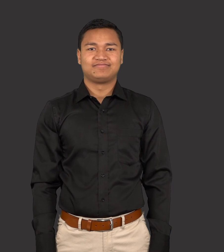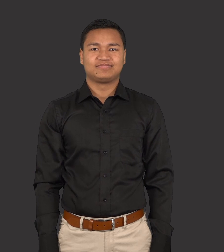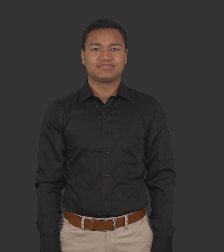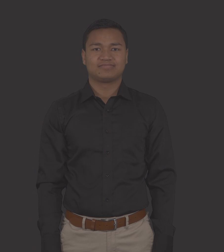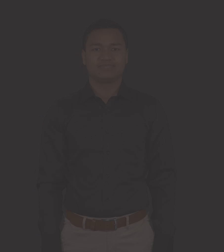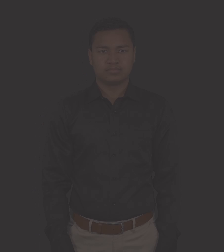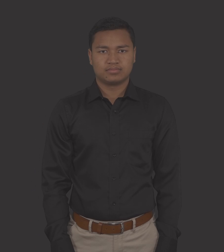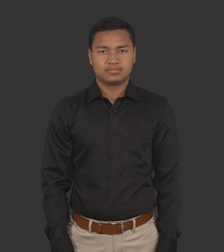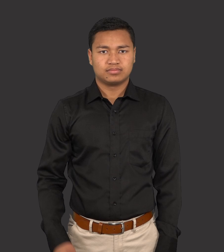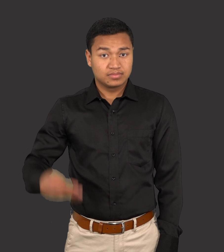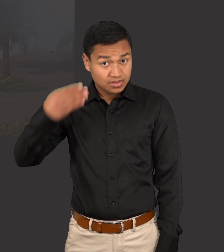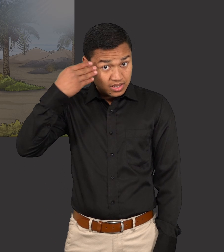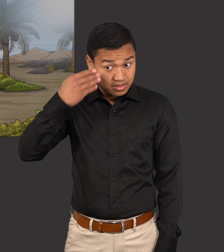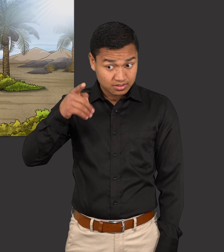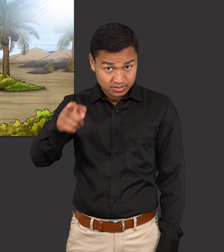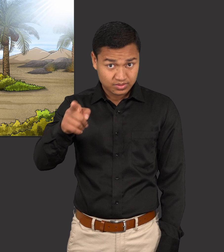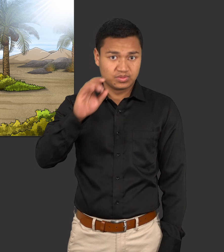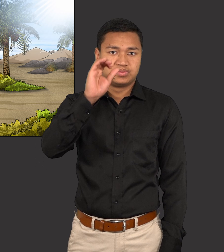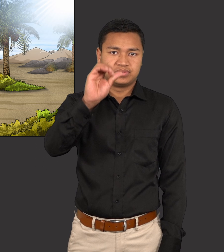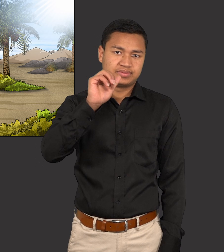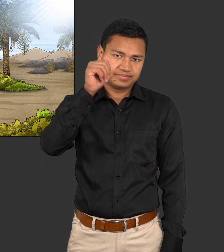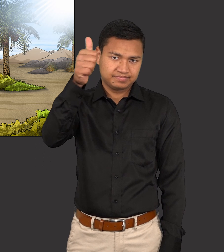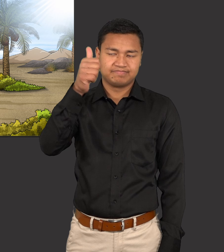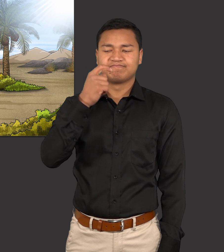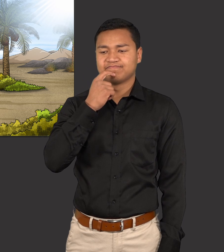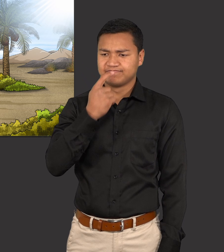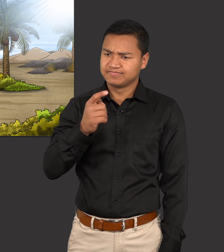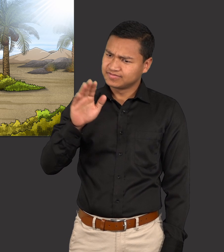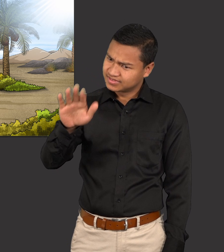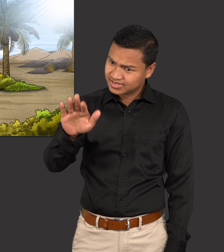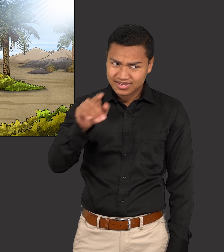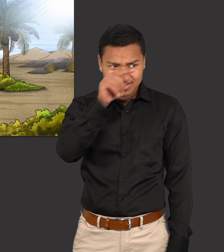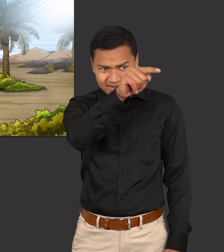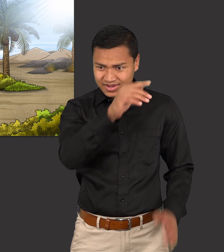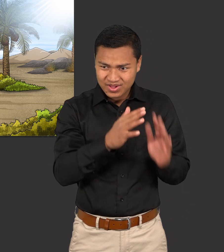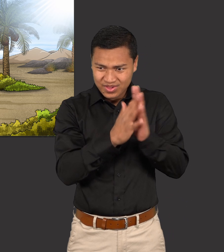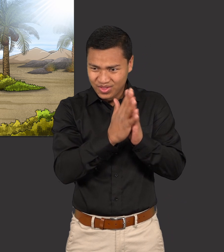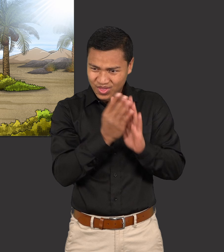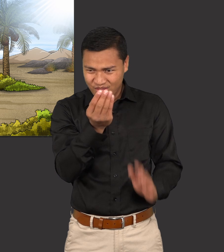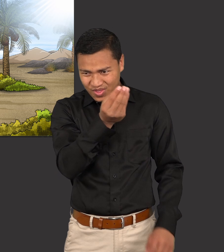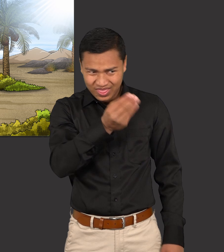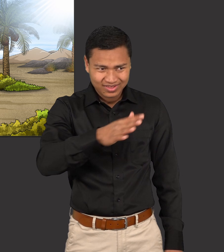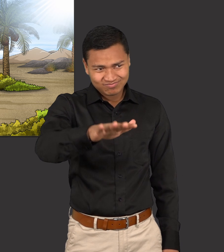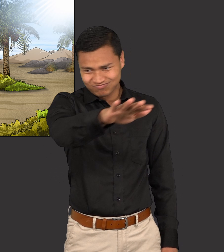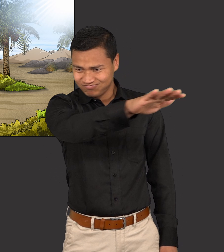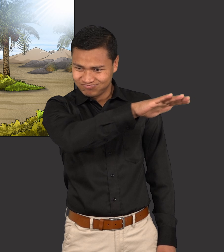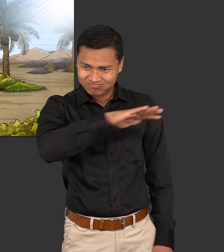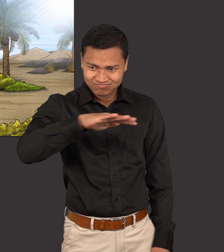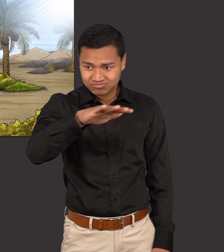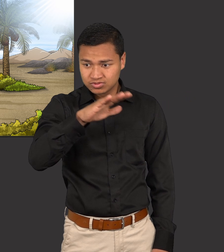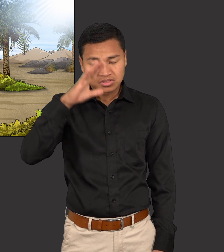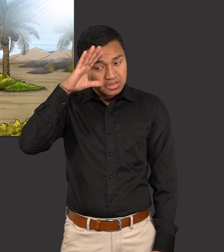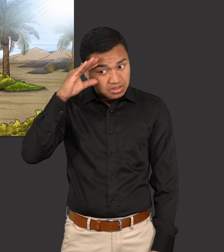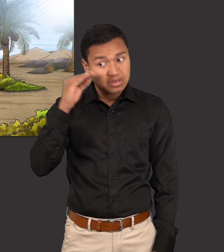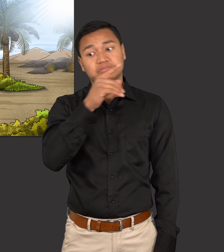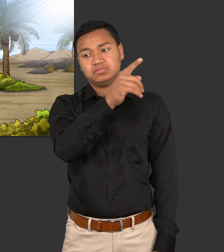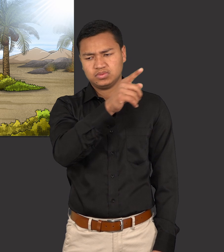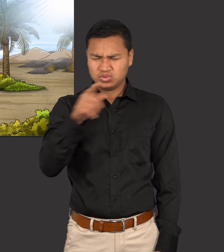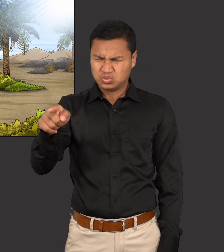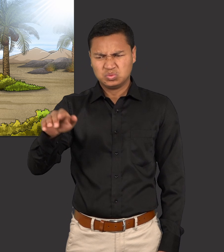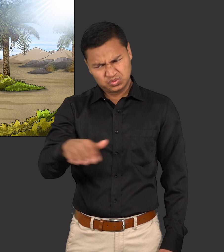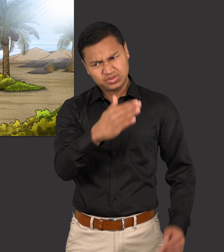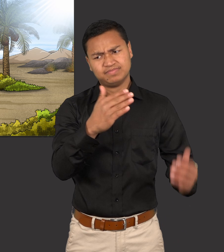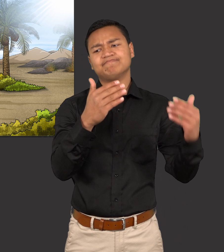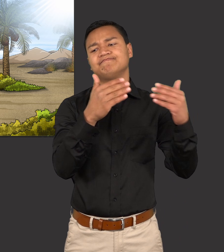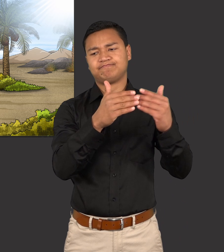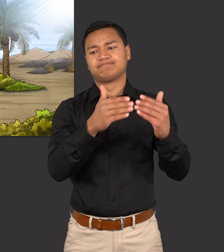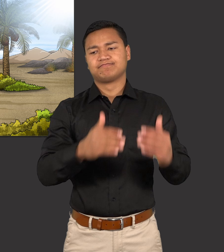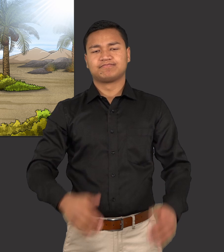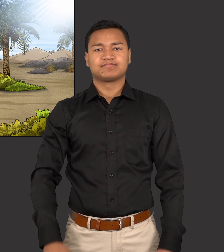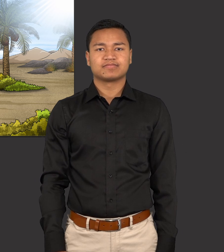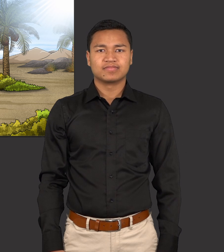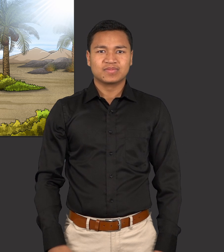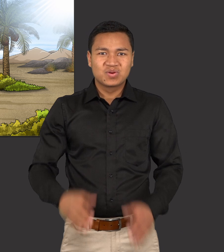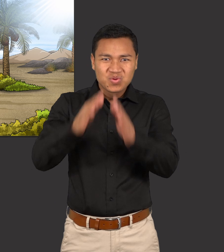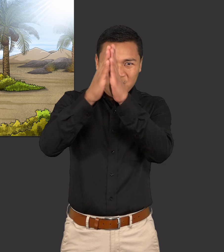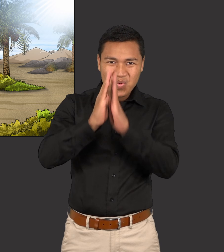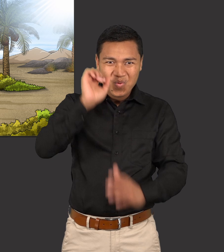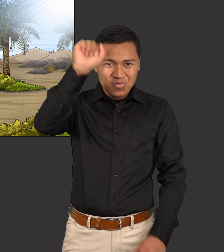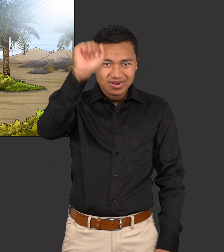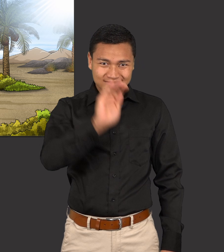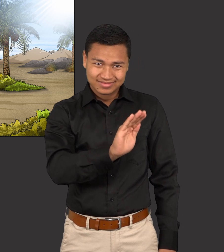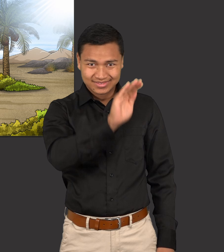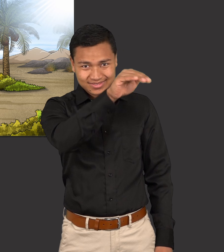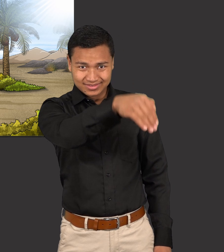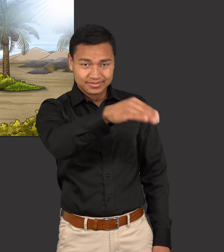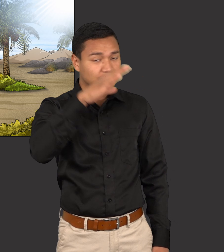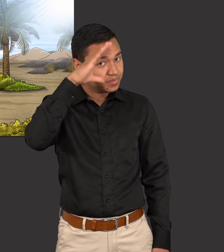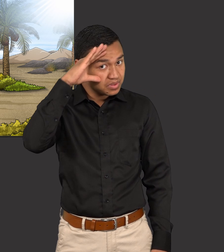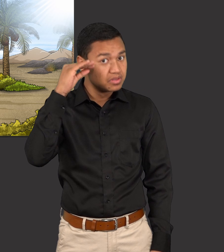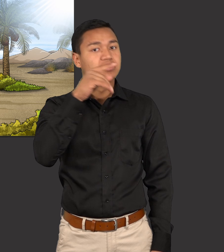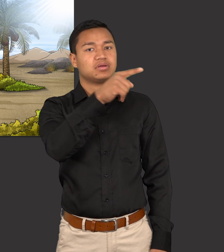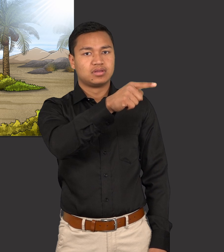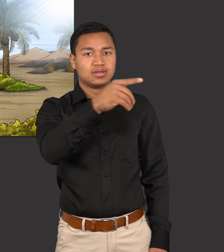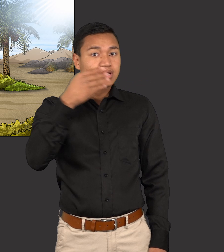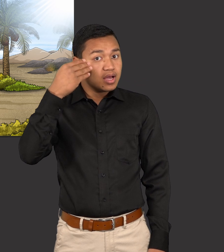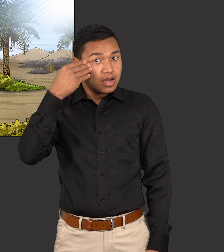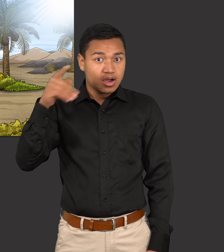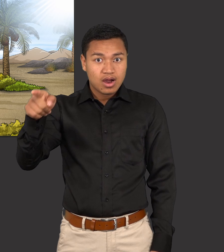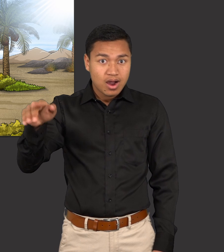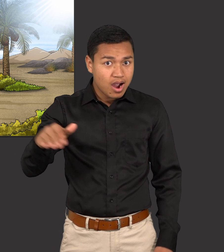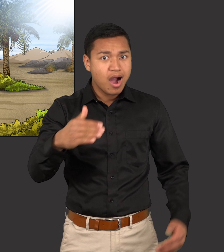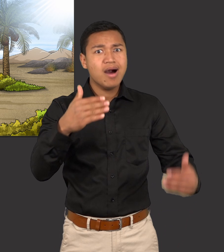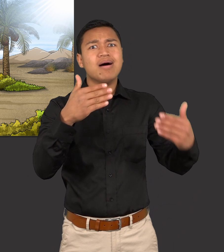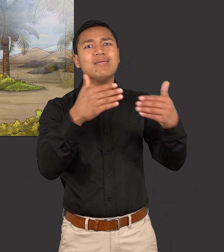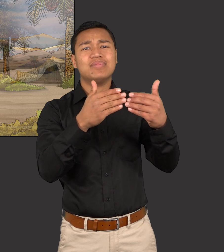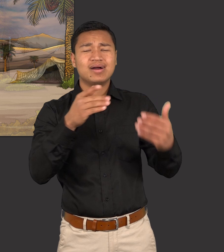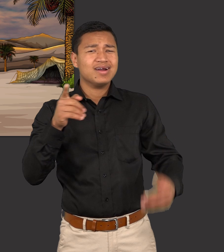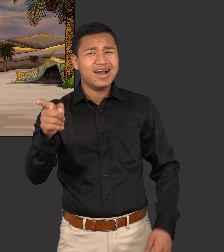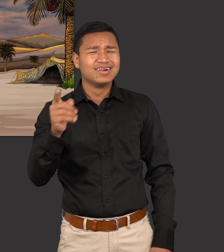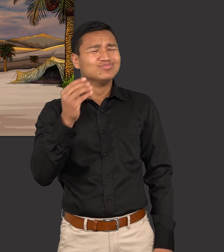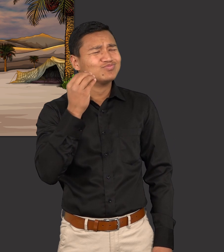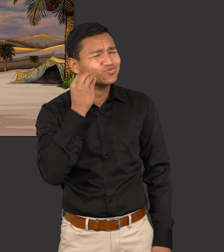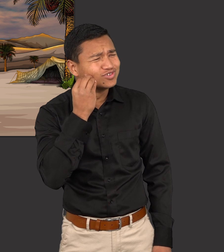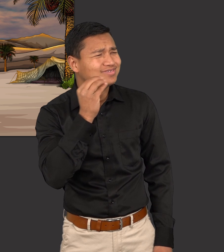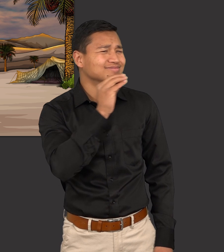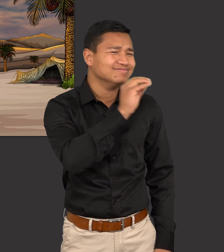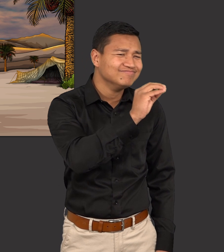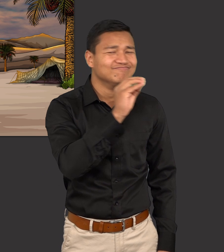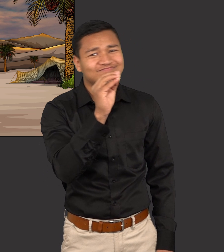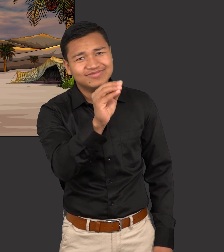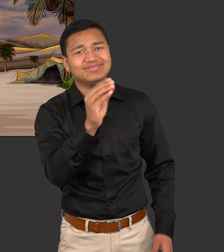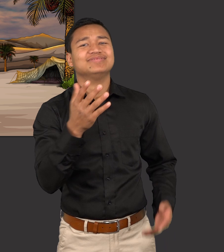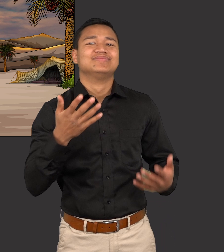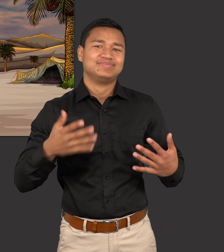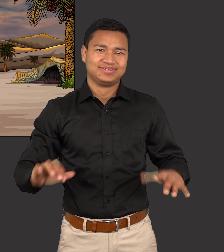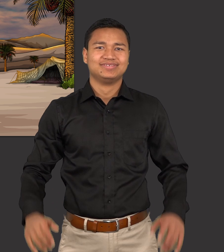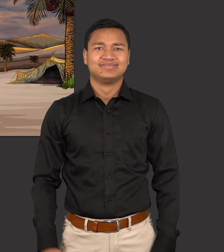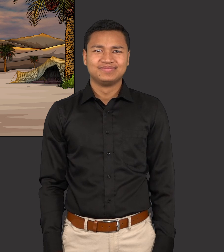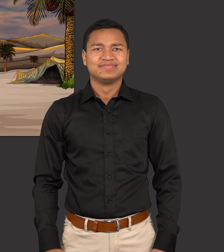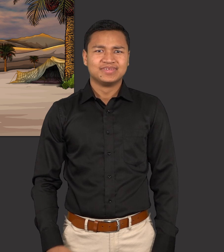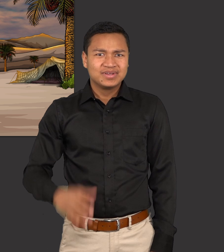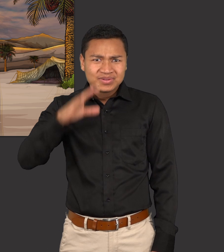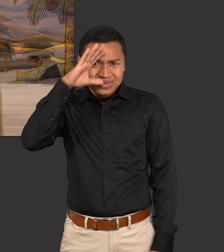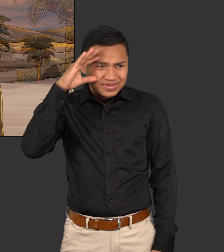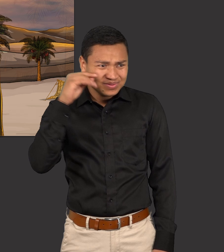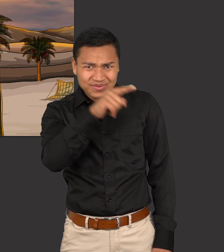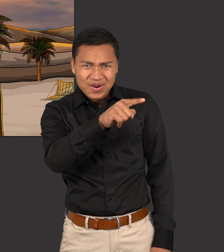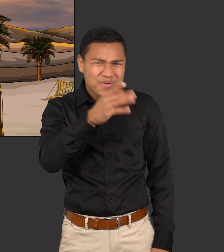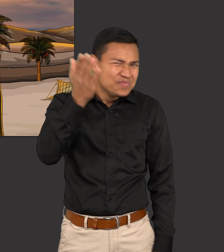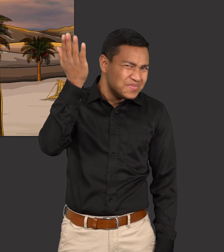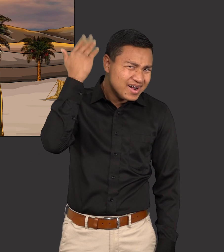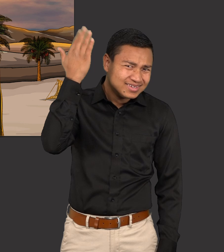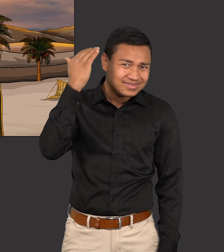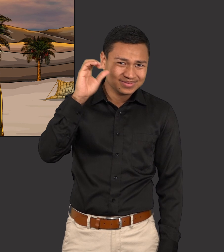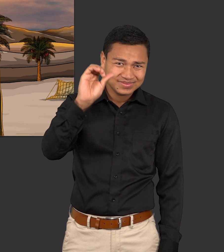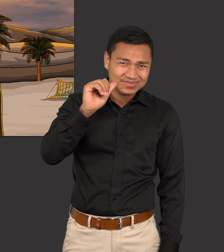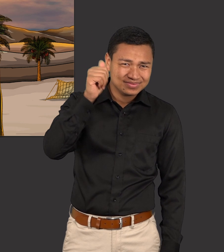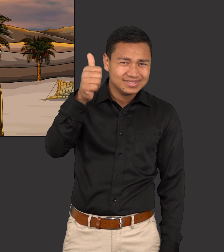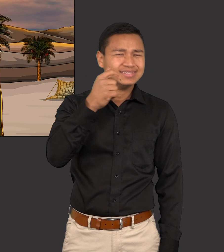(When she said, “bridegroom of blood,” she was referring to the circumcision.) Meanwhile, the LORD had said to Aaron, “Go and meet Moses in the wilderness.” So he went and met Moses at the mountain of God and kissed him.